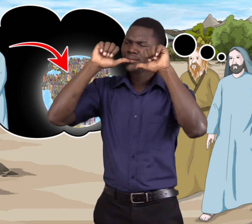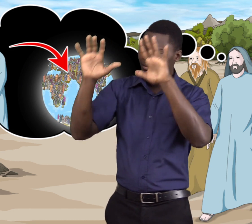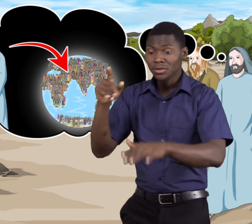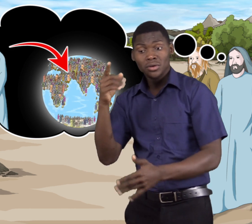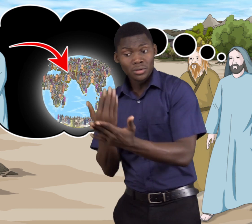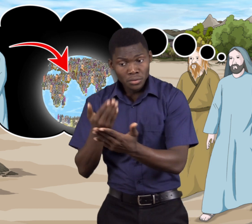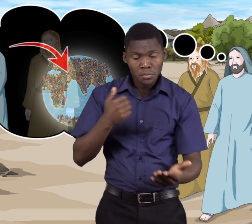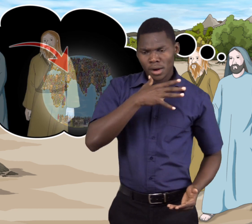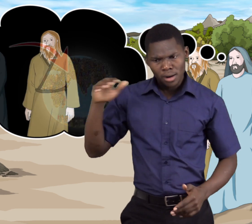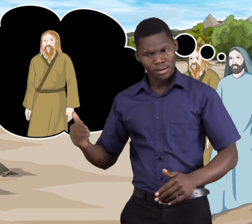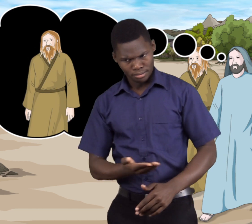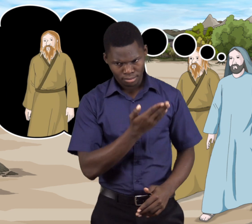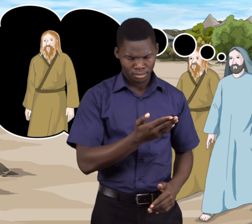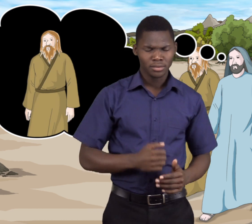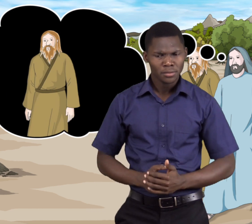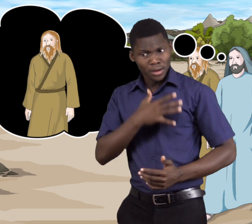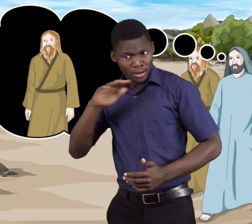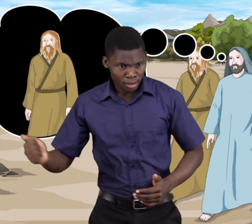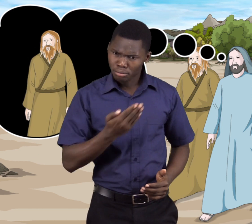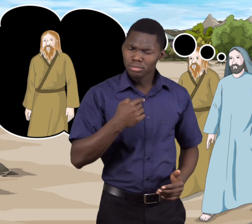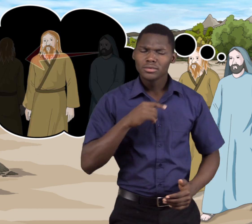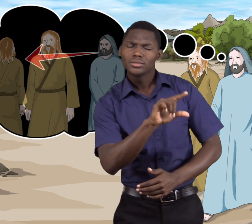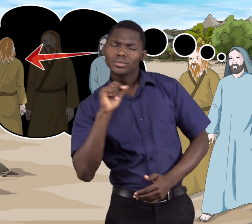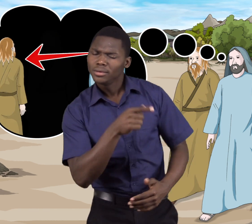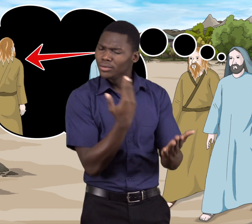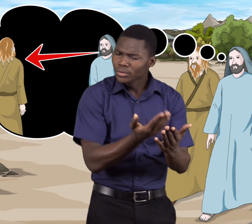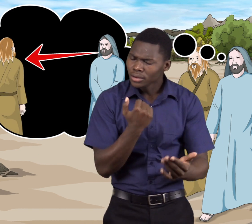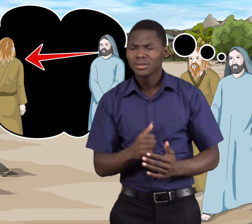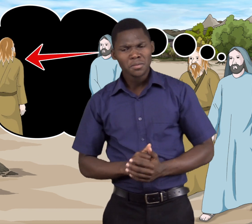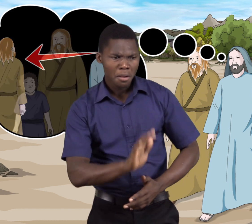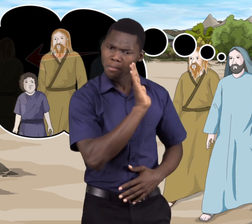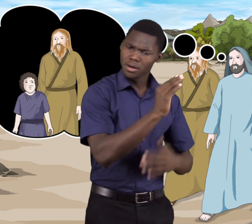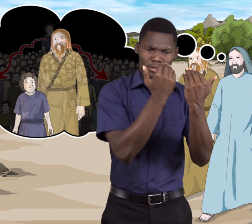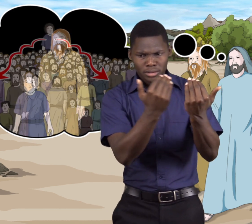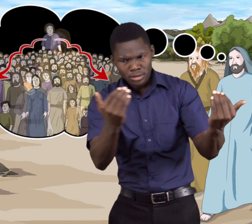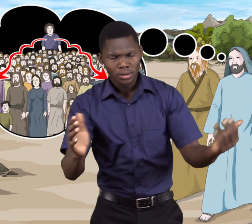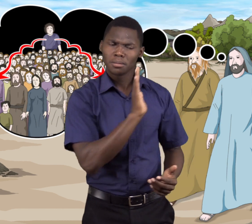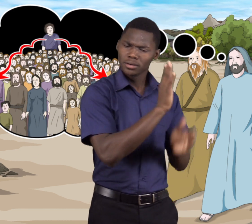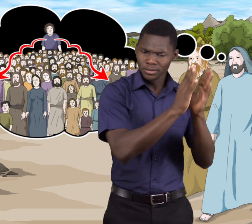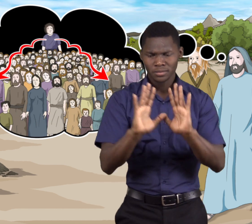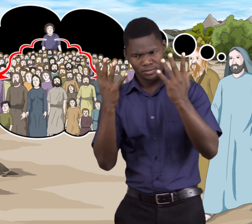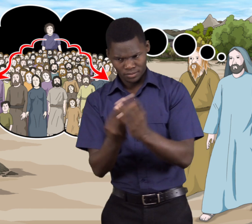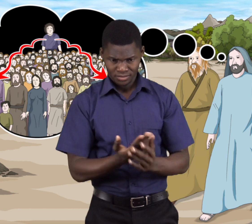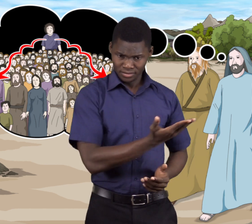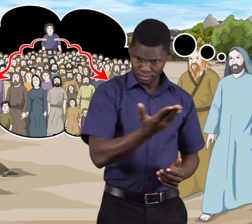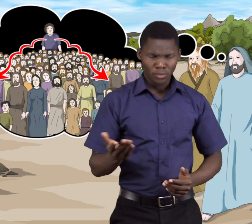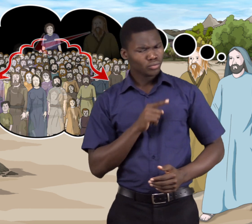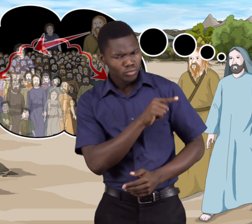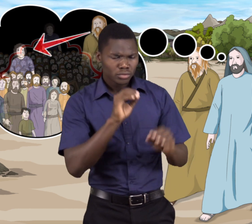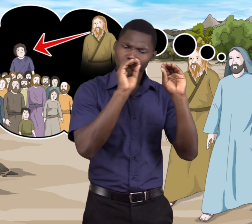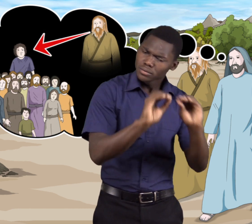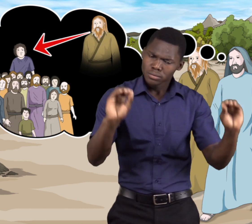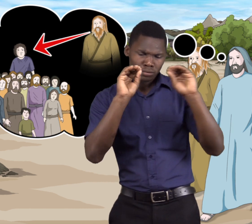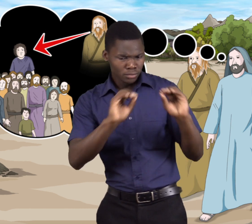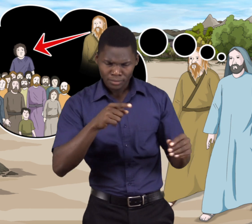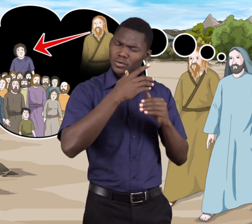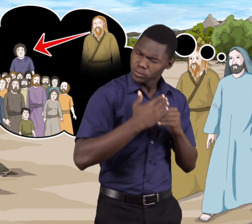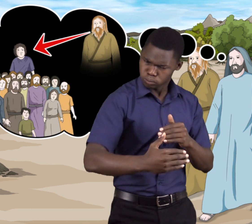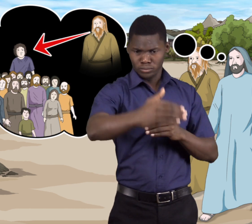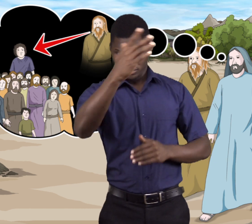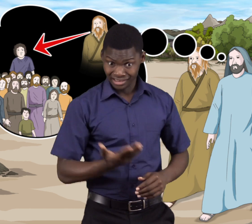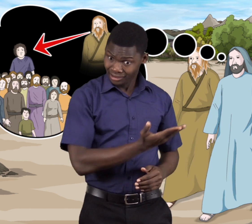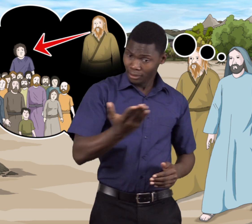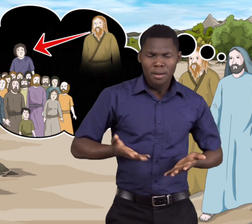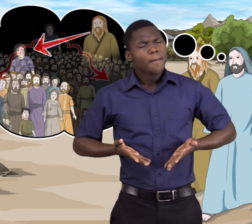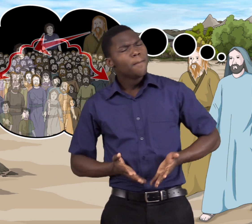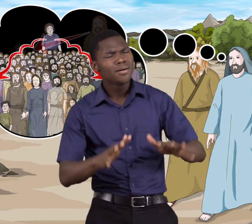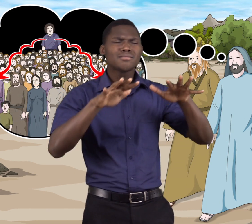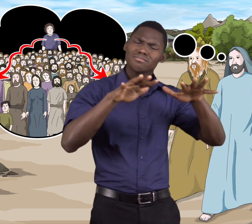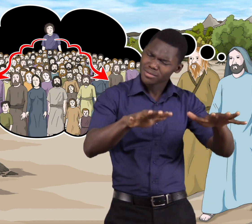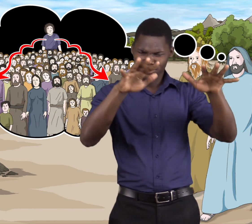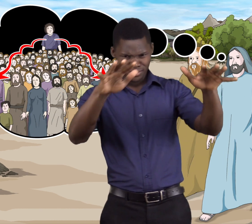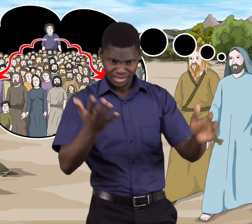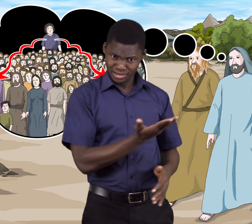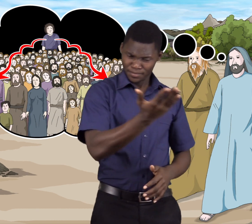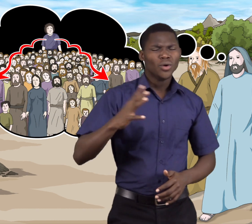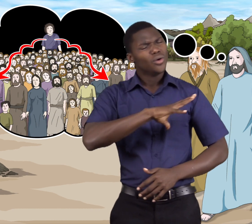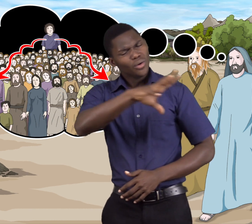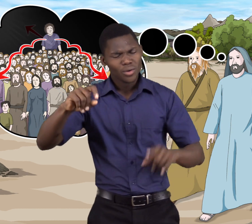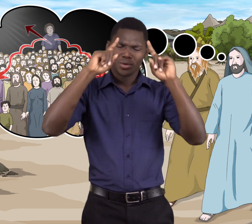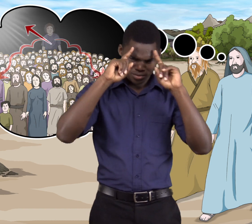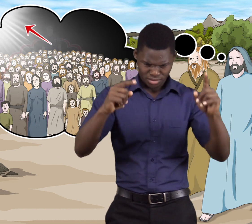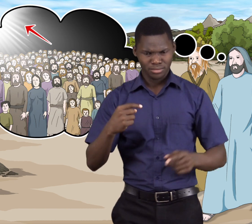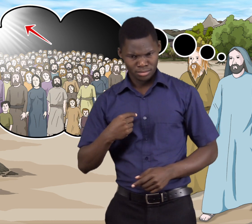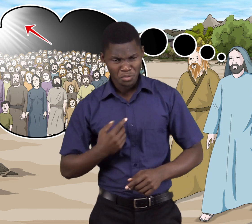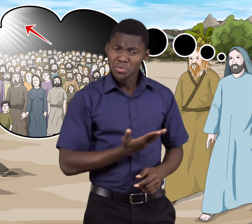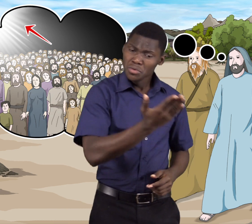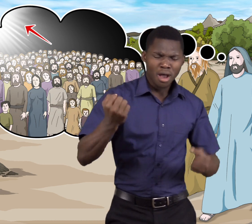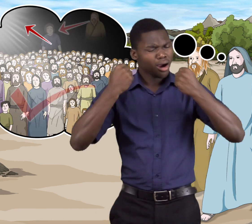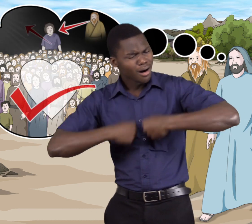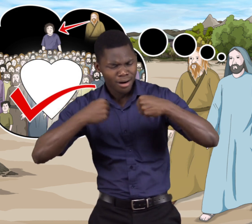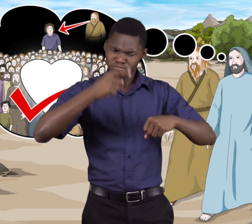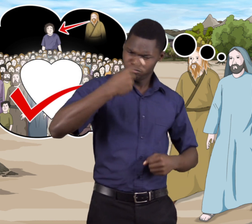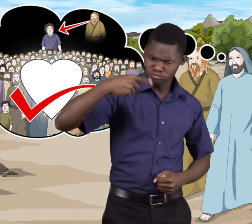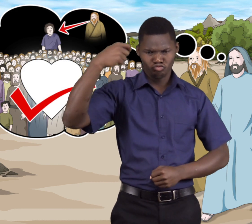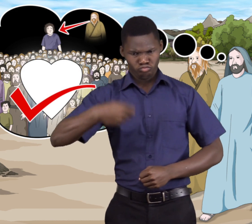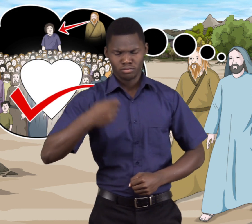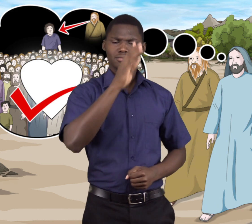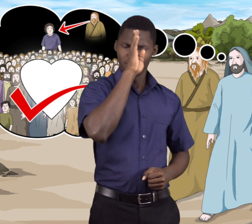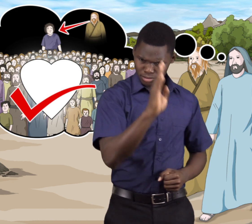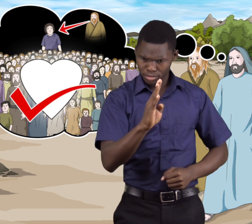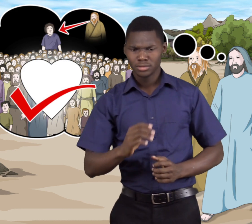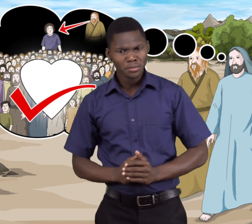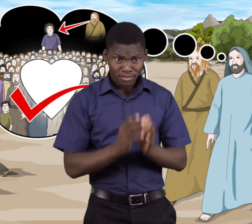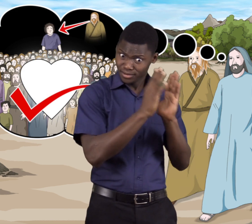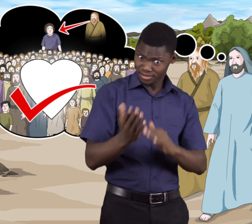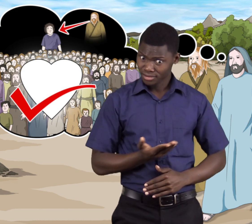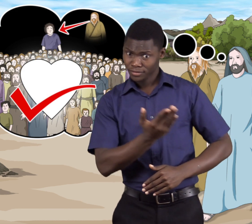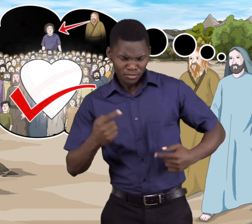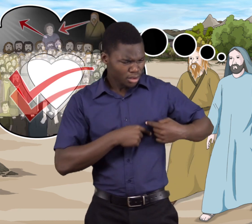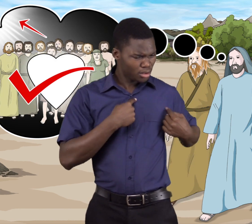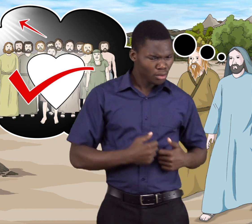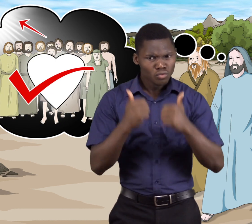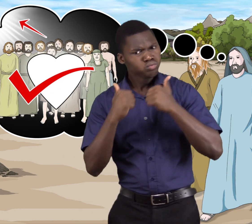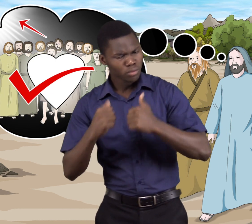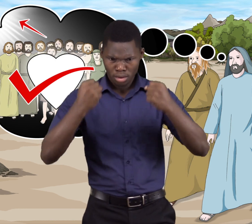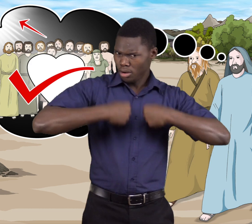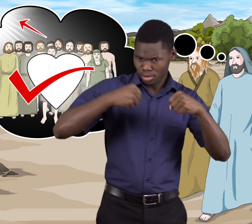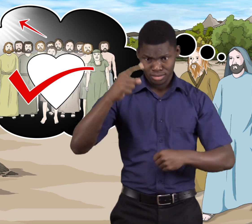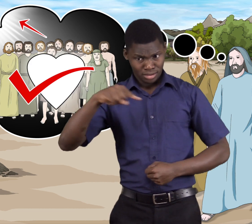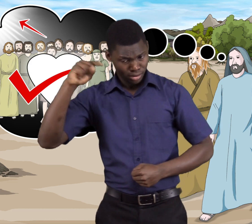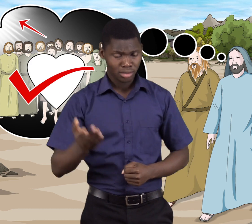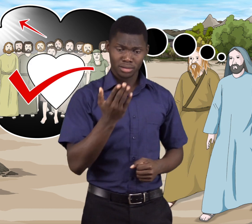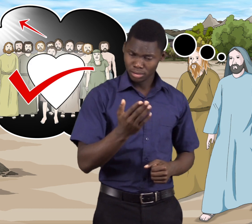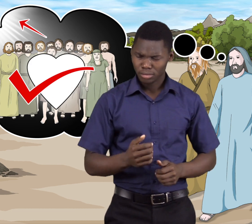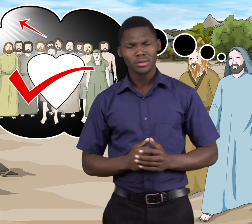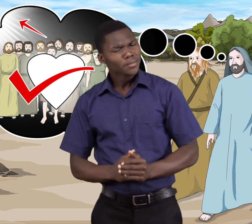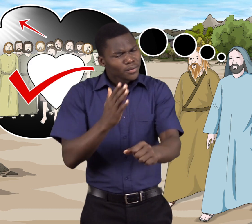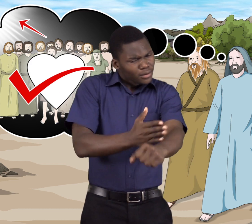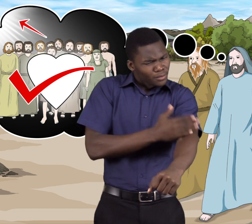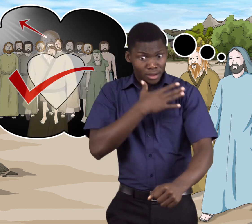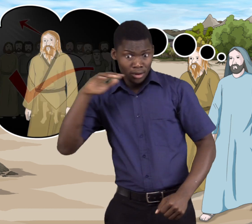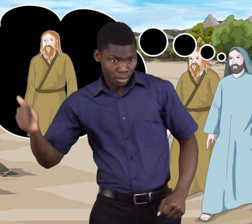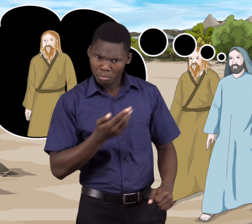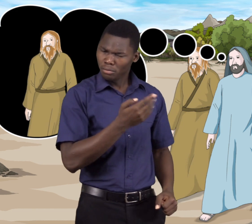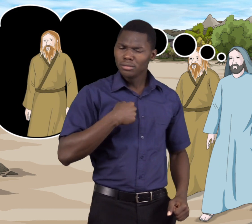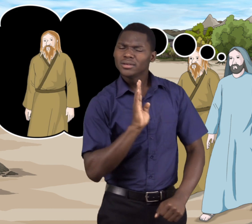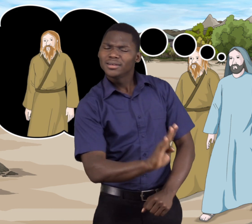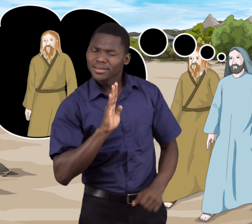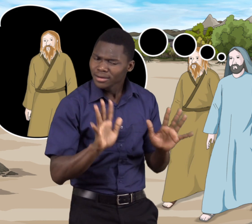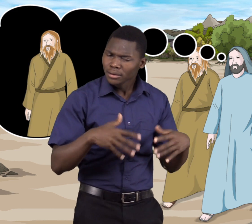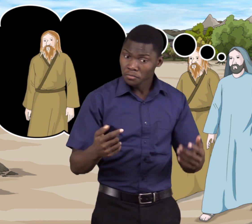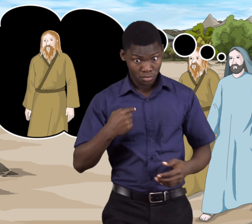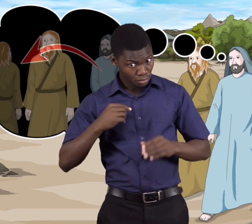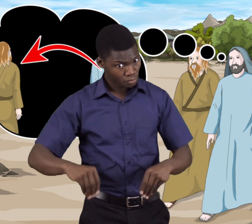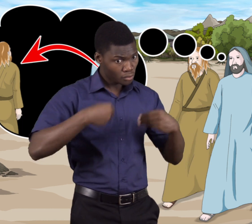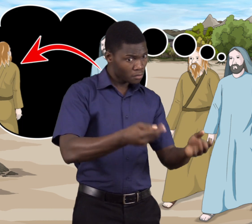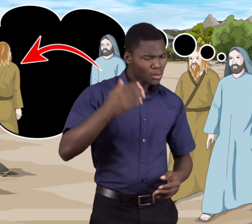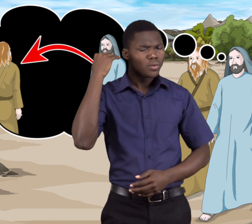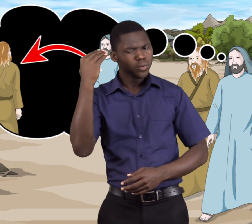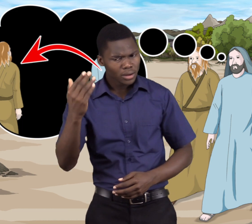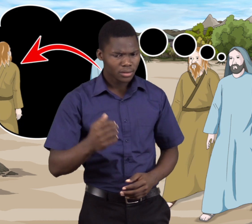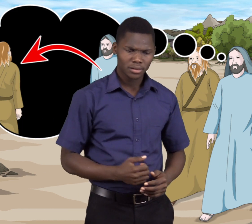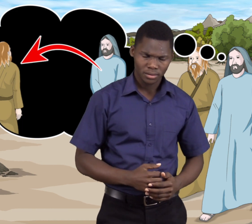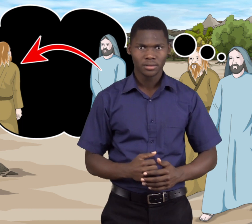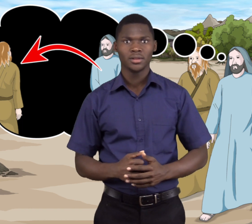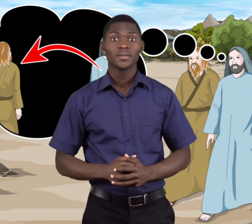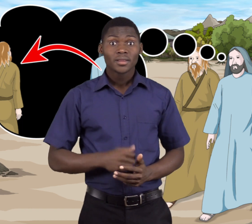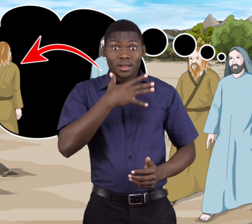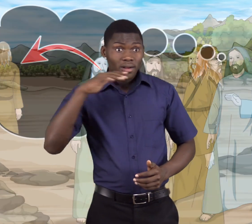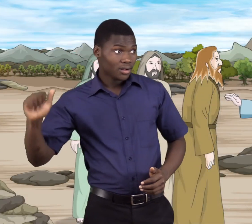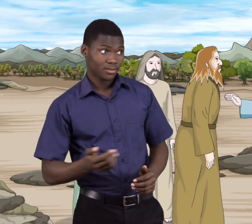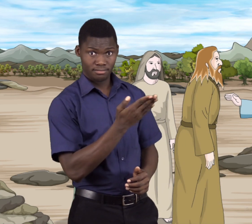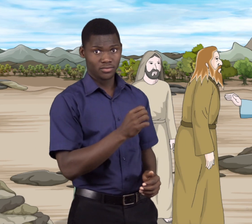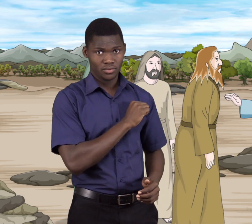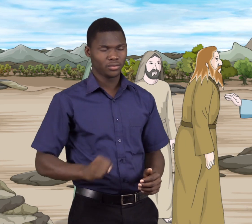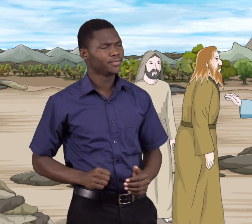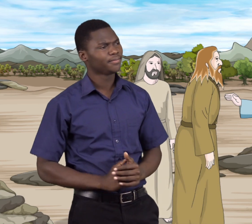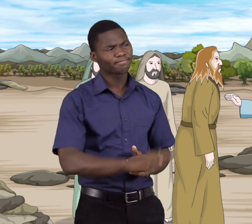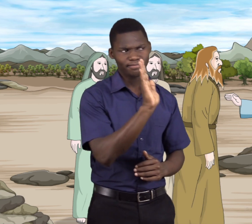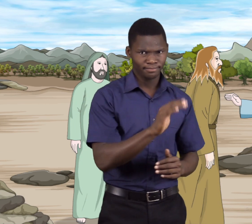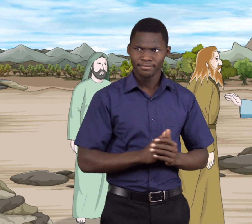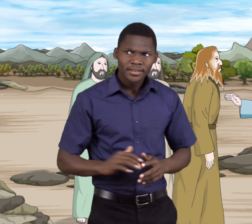For I have chosen him, so that he will command his children and his household after him to keep the way of the LORD by doing what is right and just, in order that the LORD may bring upon Abraham what He has promised.”